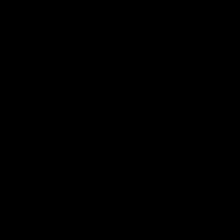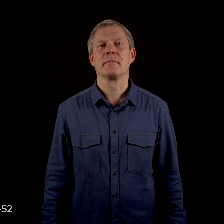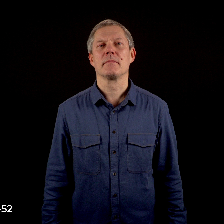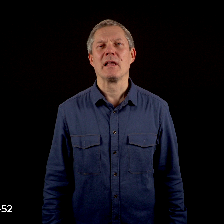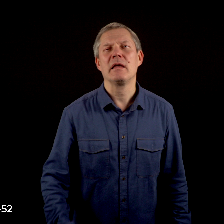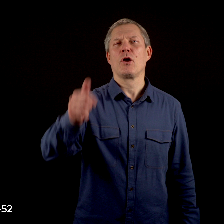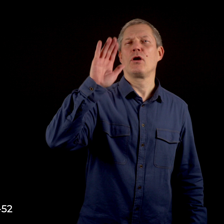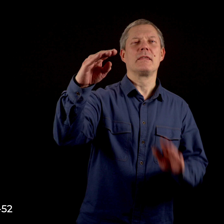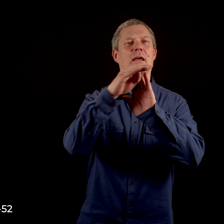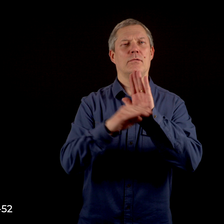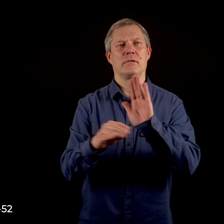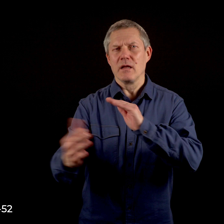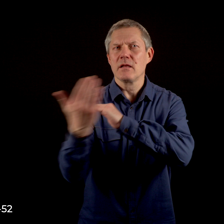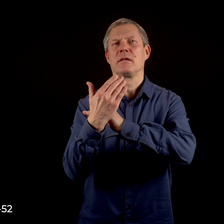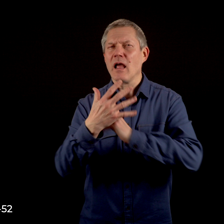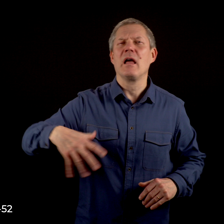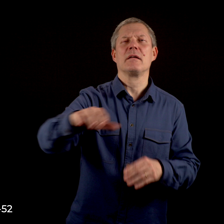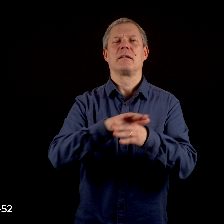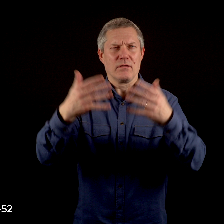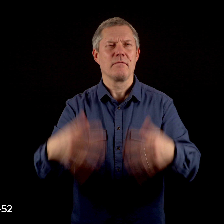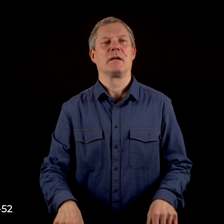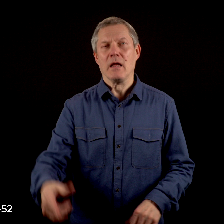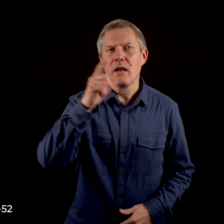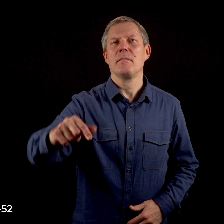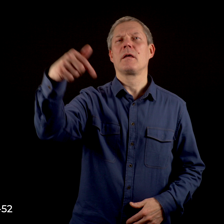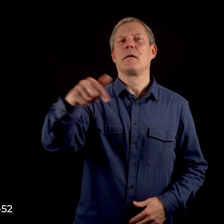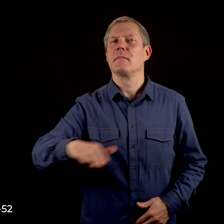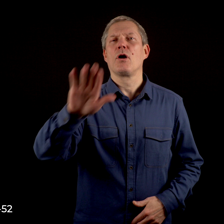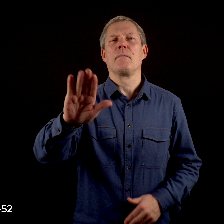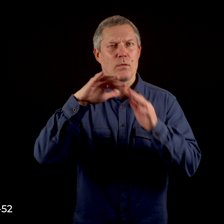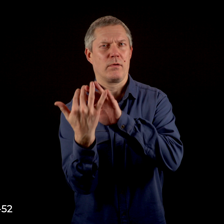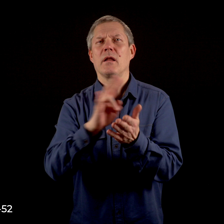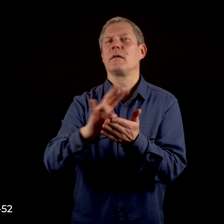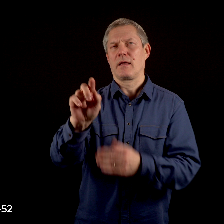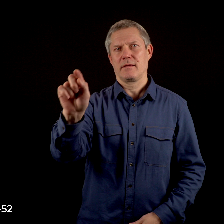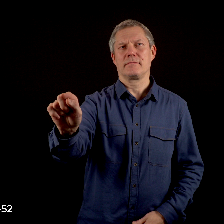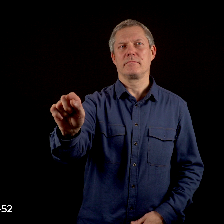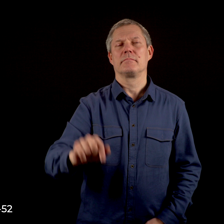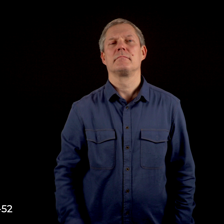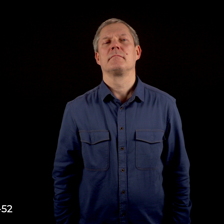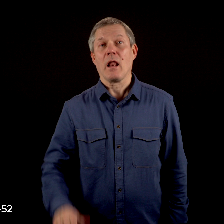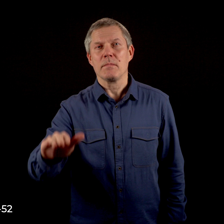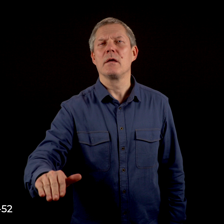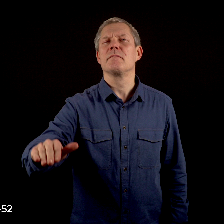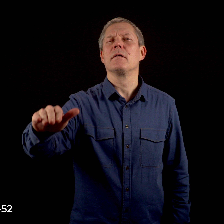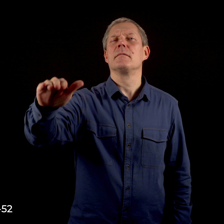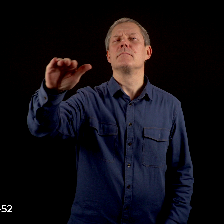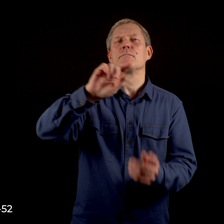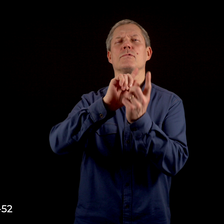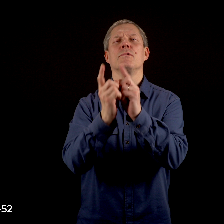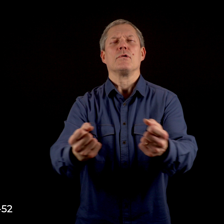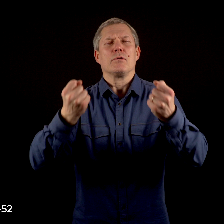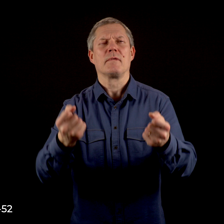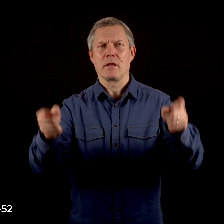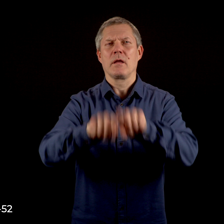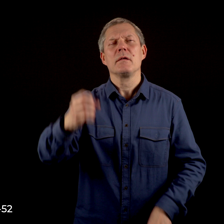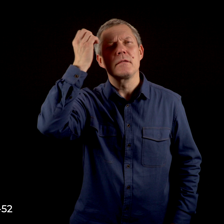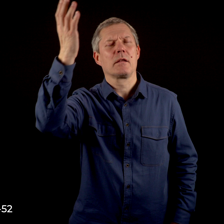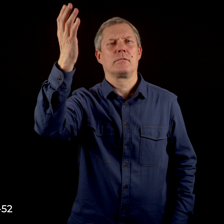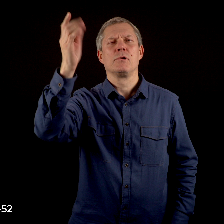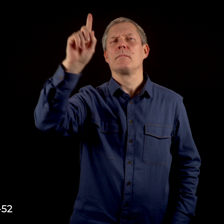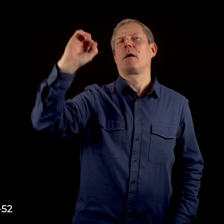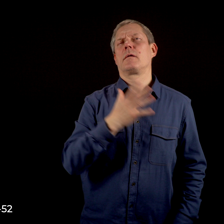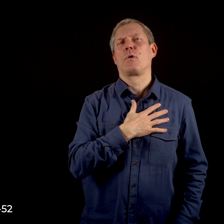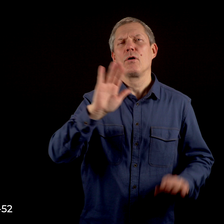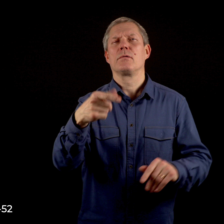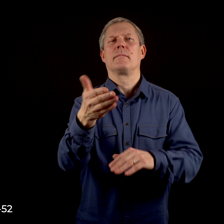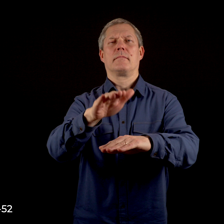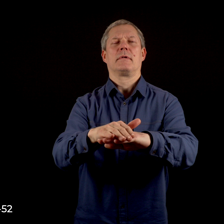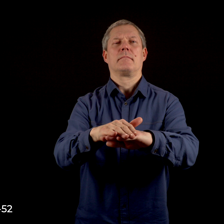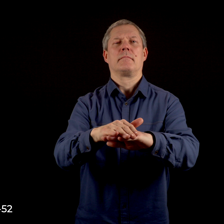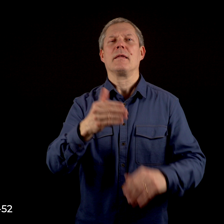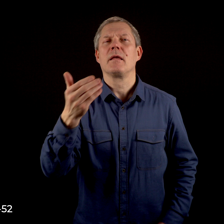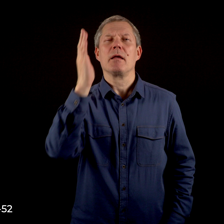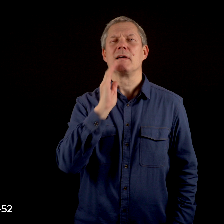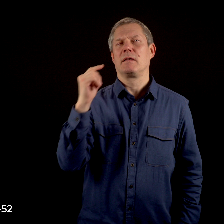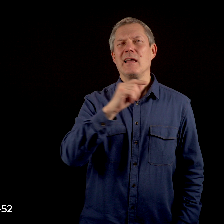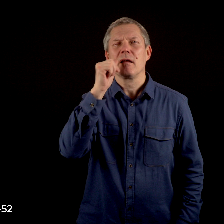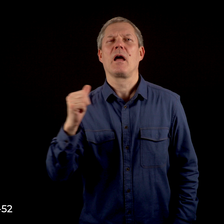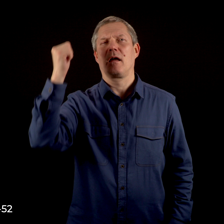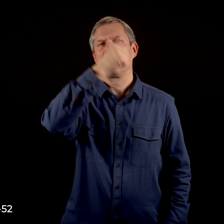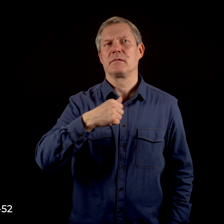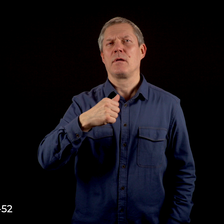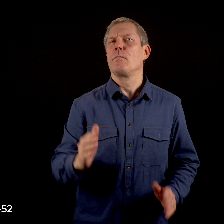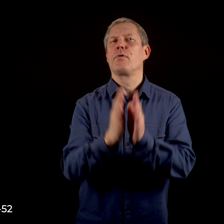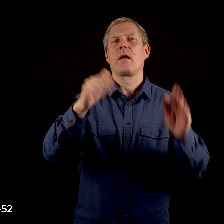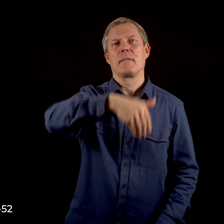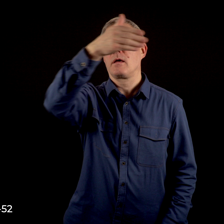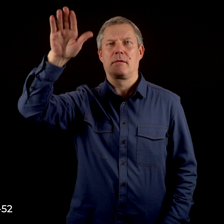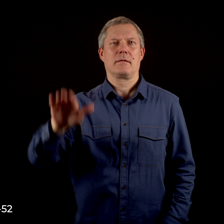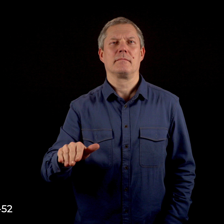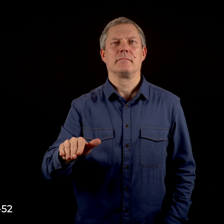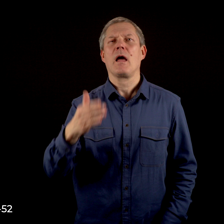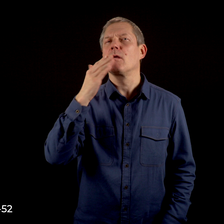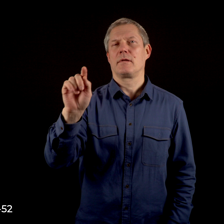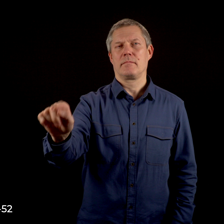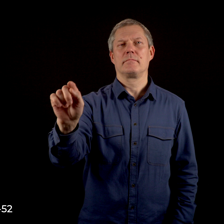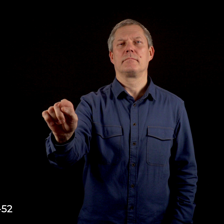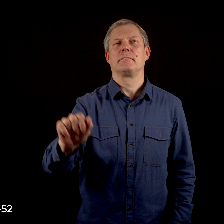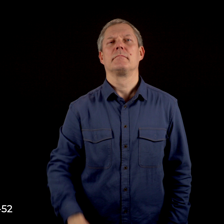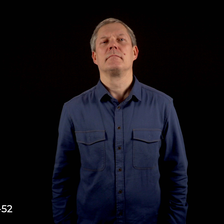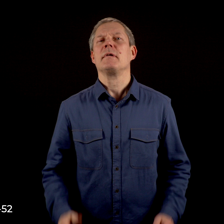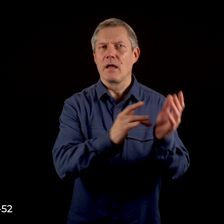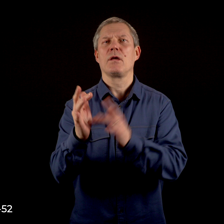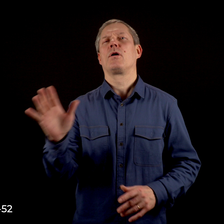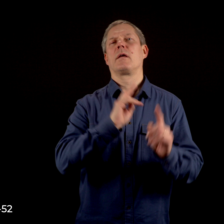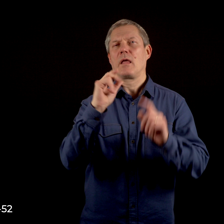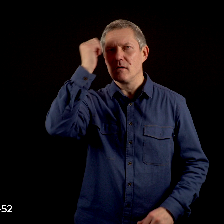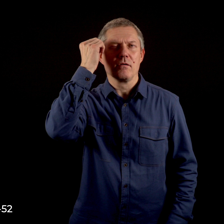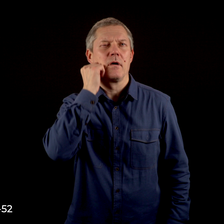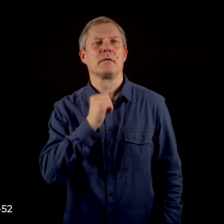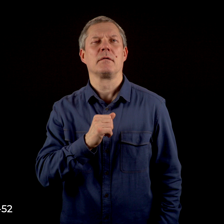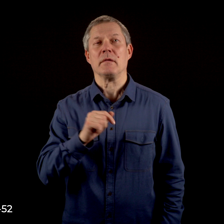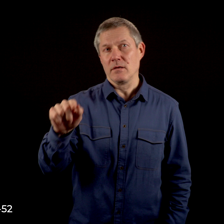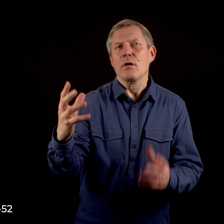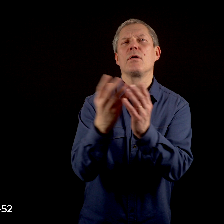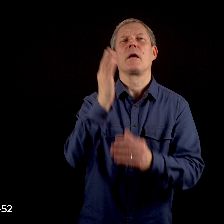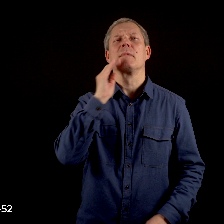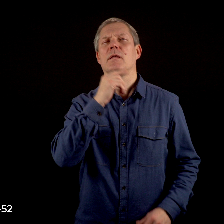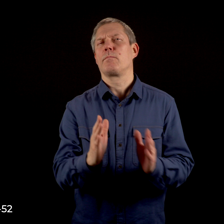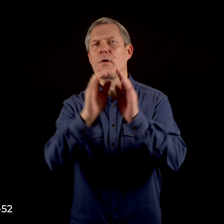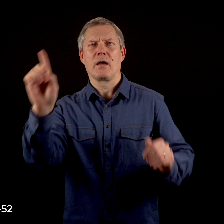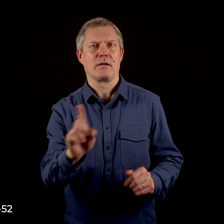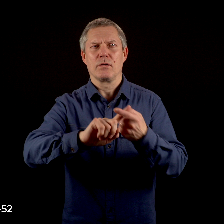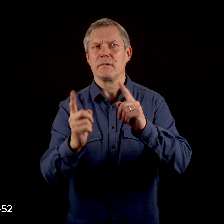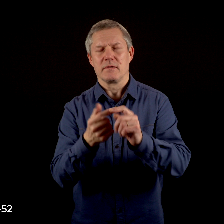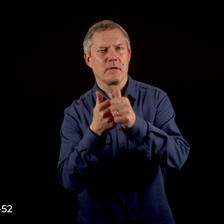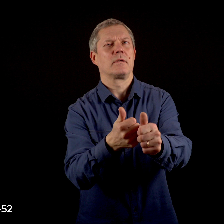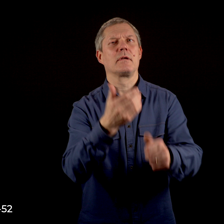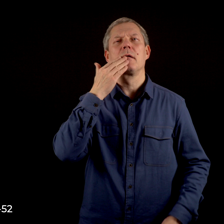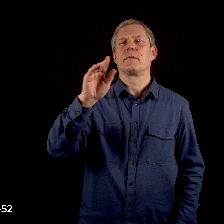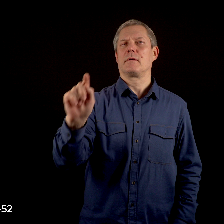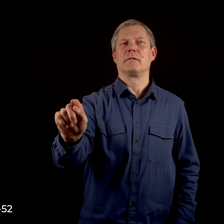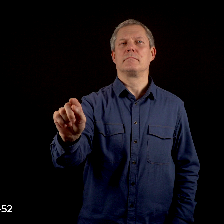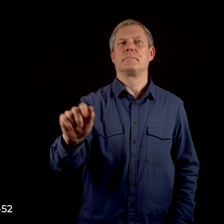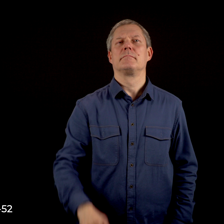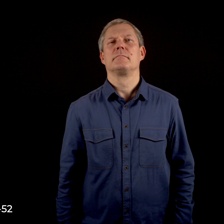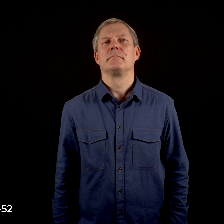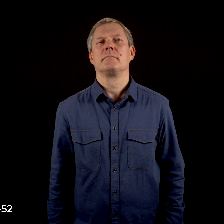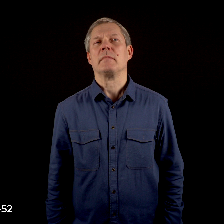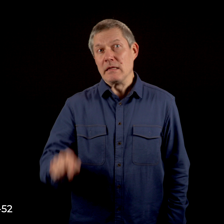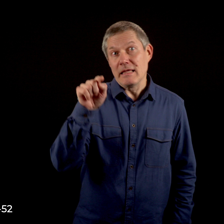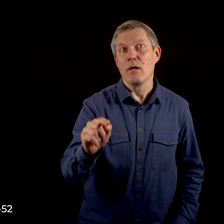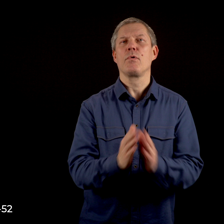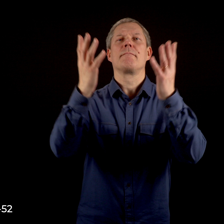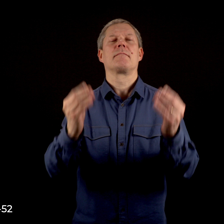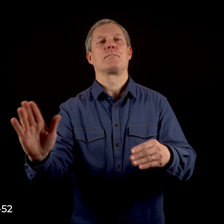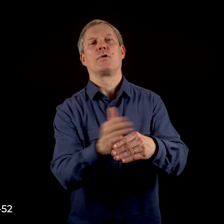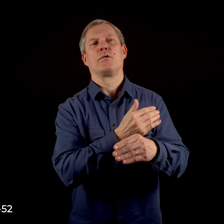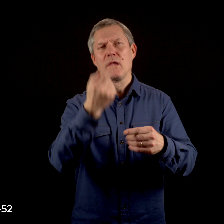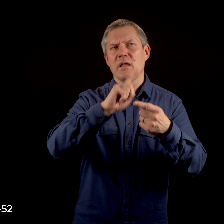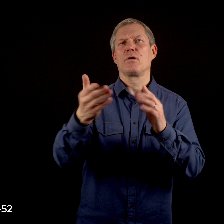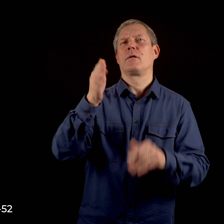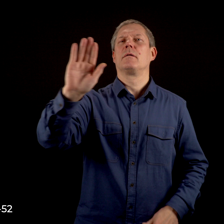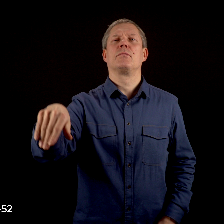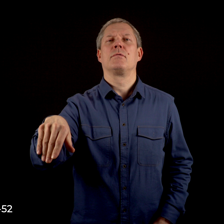When Jesus’ parents had done everything required by the Law of the Lord, they returned to Galilee, to their own town of Nazareth. And the Child grew and became strong. He was filled with wisdom, and the grace of God was upon Him. Every year His parents went to Jerusalem for the Feast of the Passover. And when He was twelve years old, they went up according to the custom of the Feast.